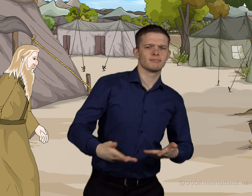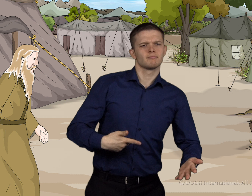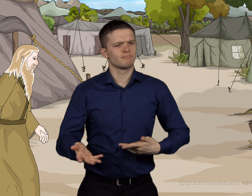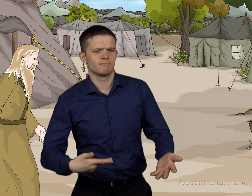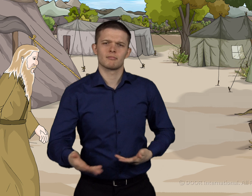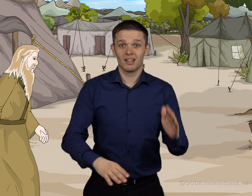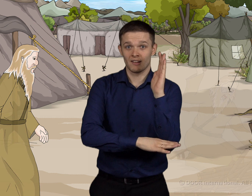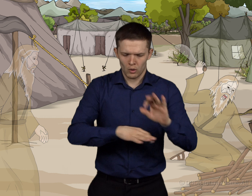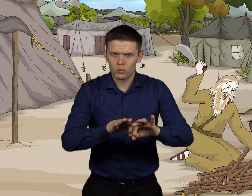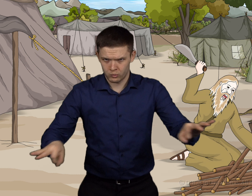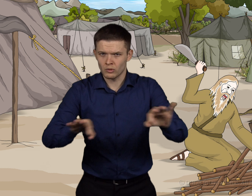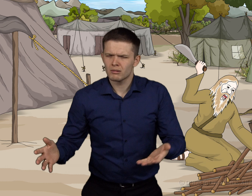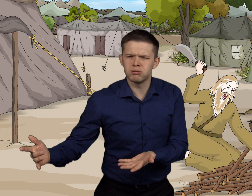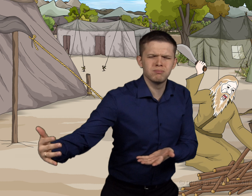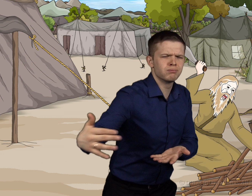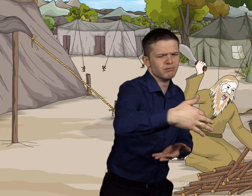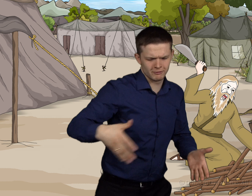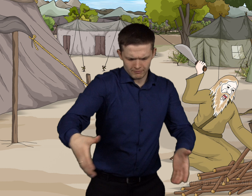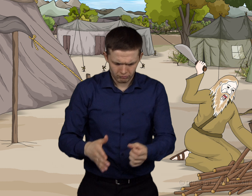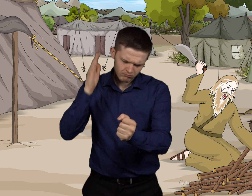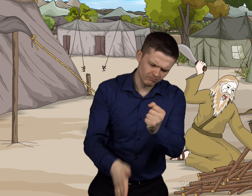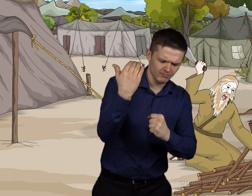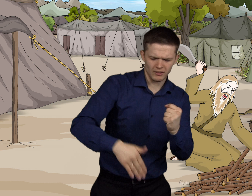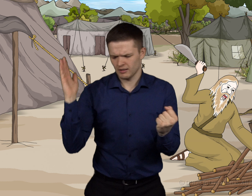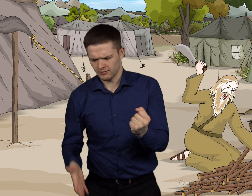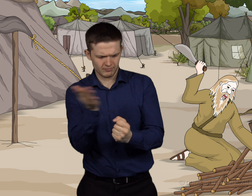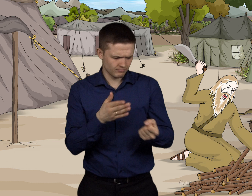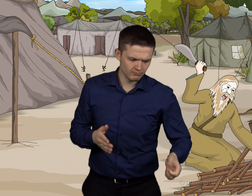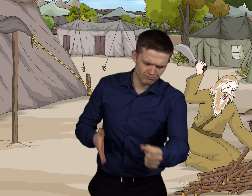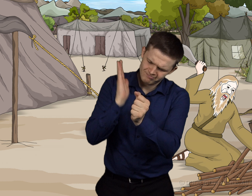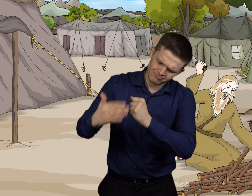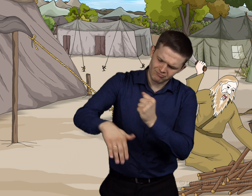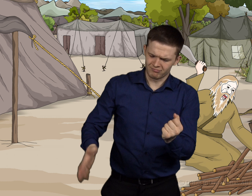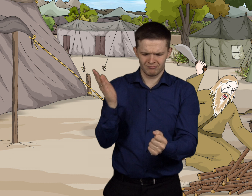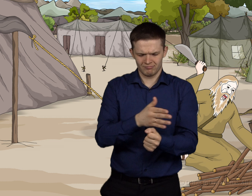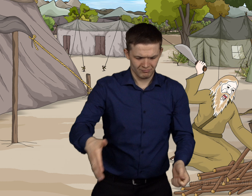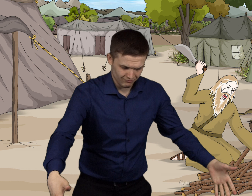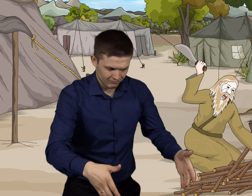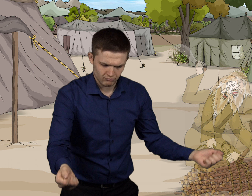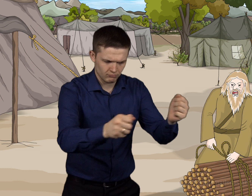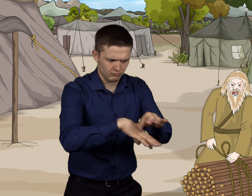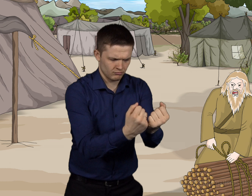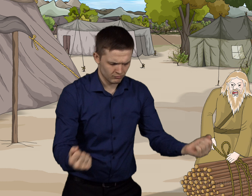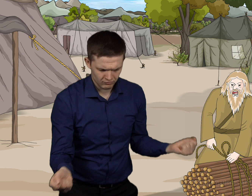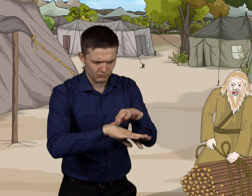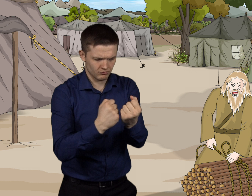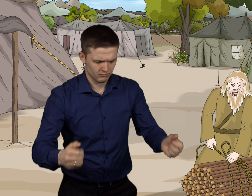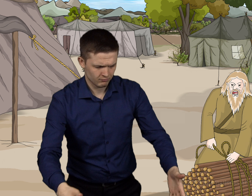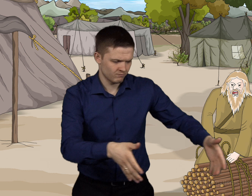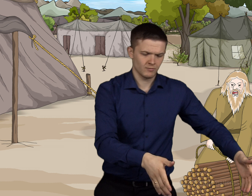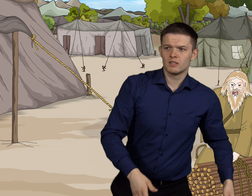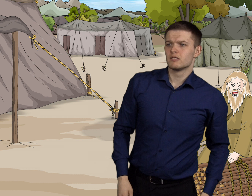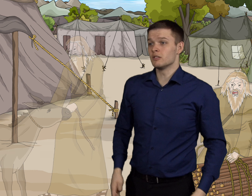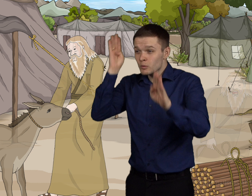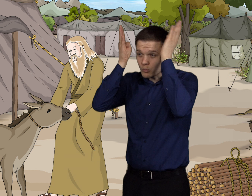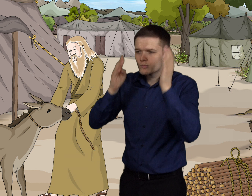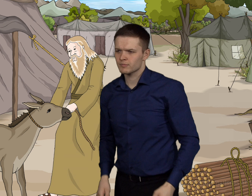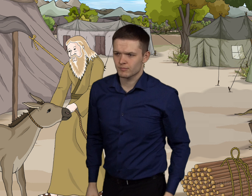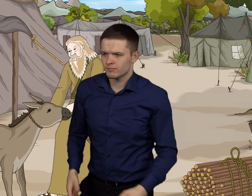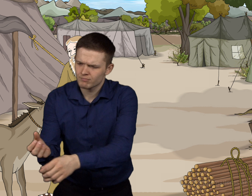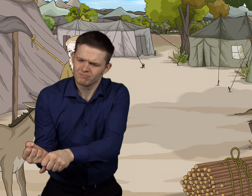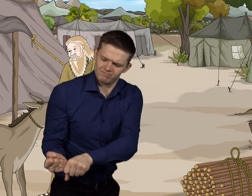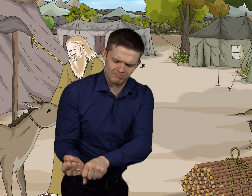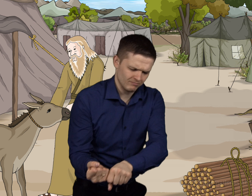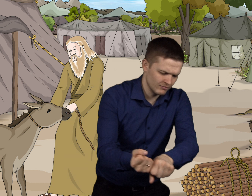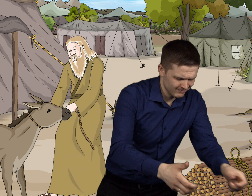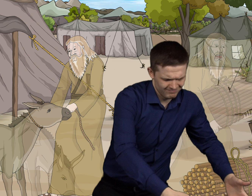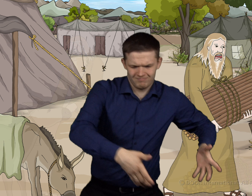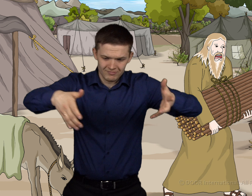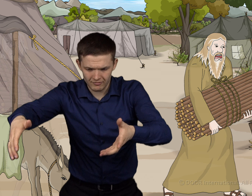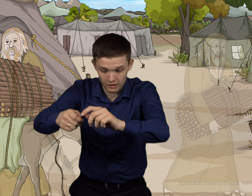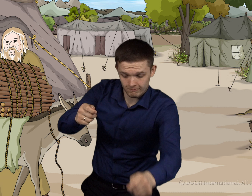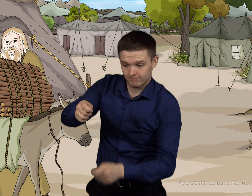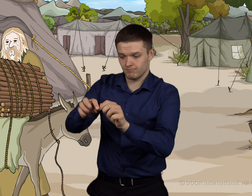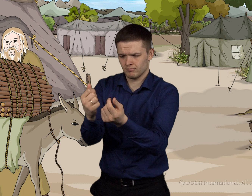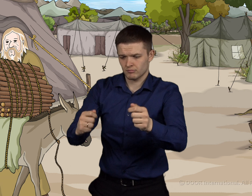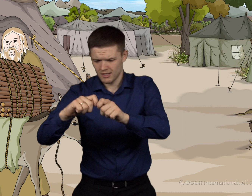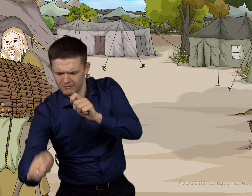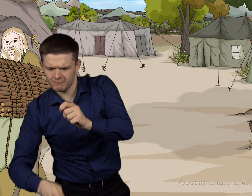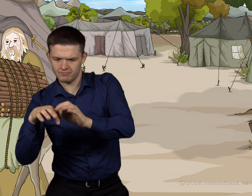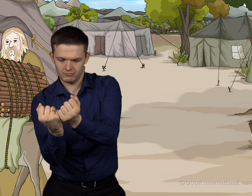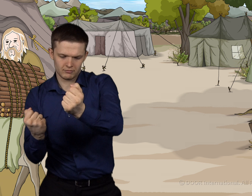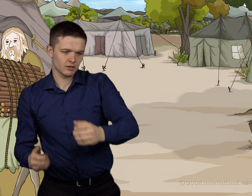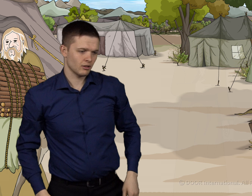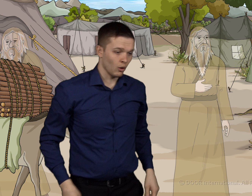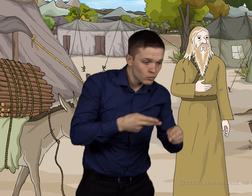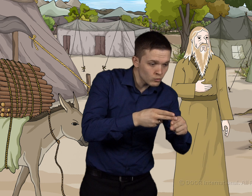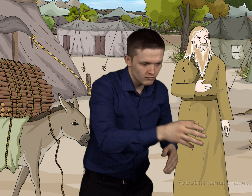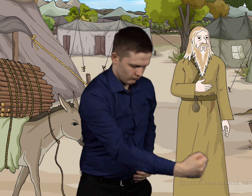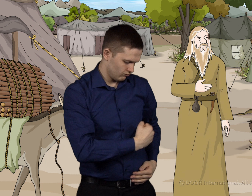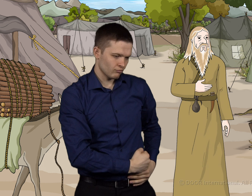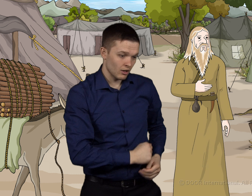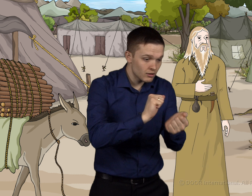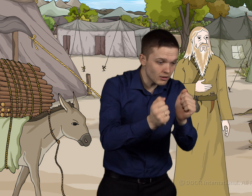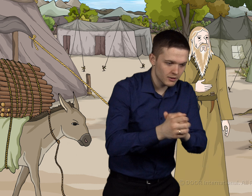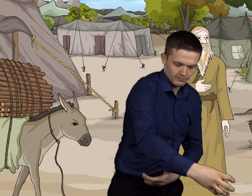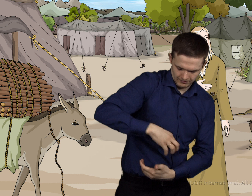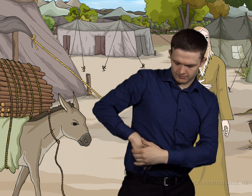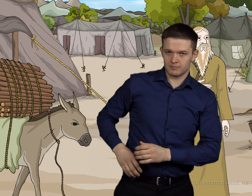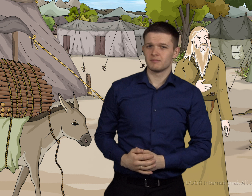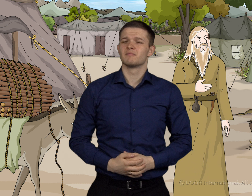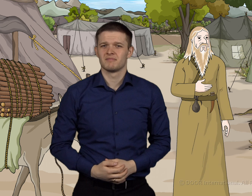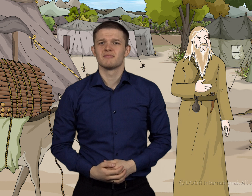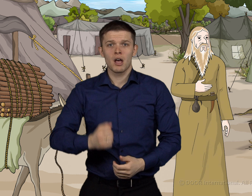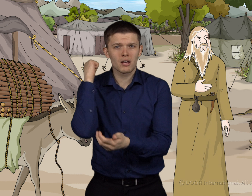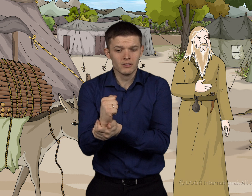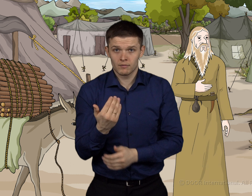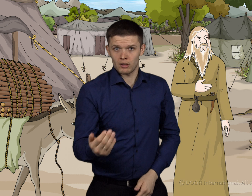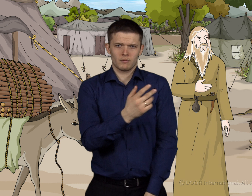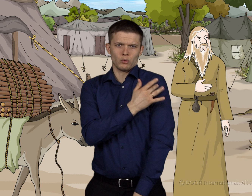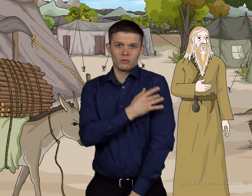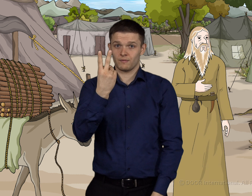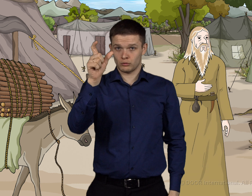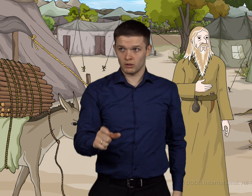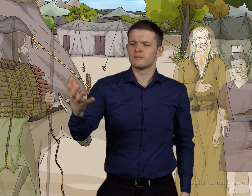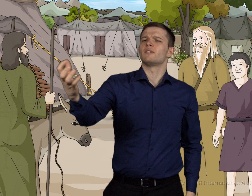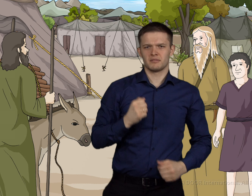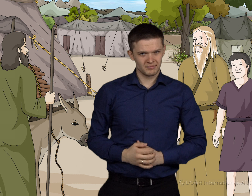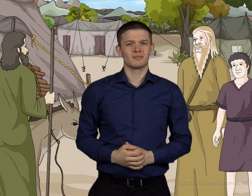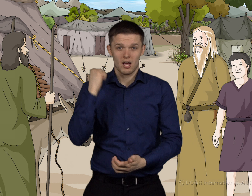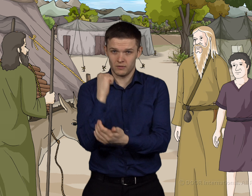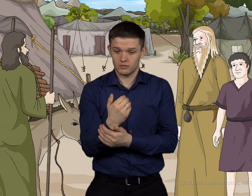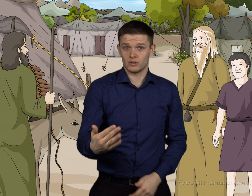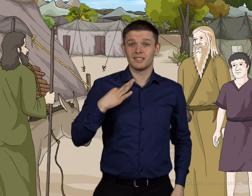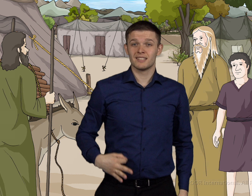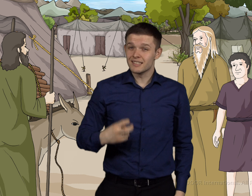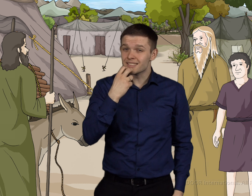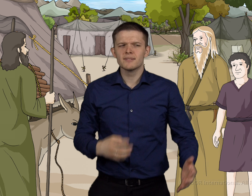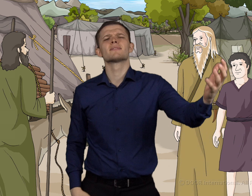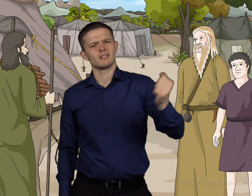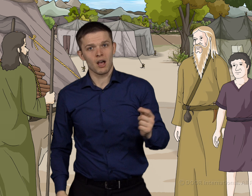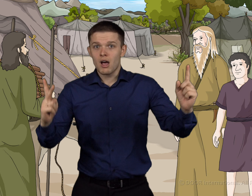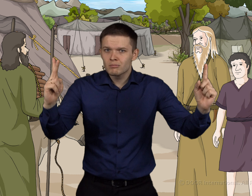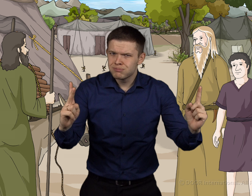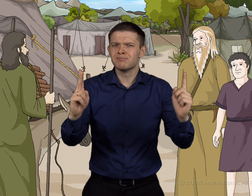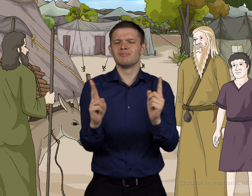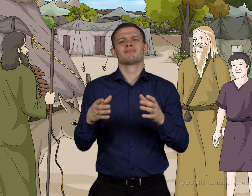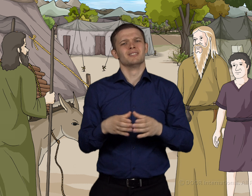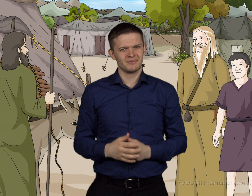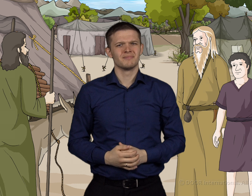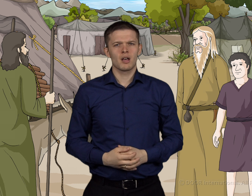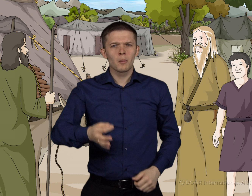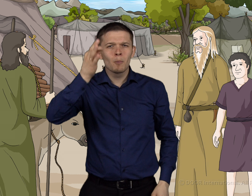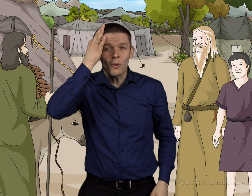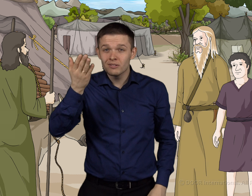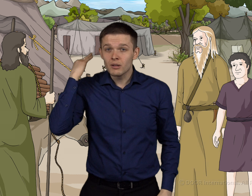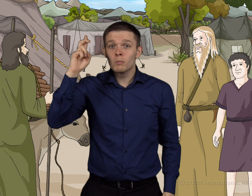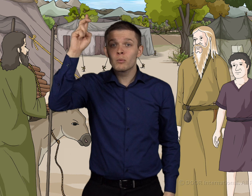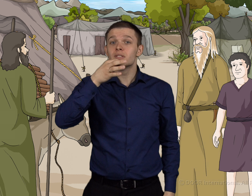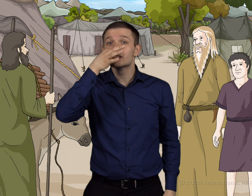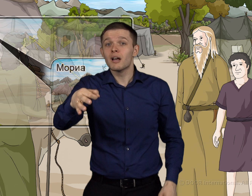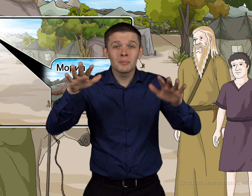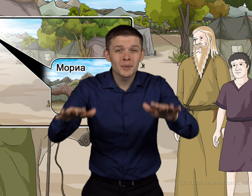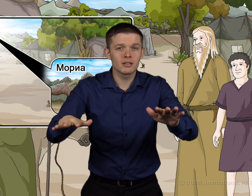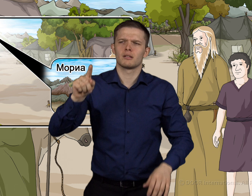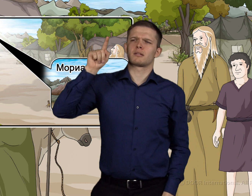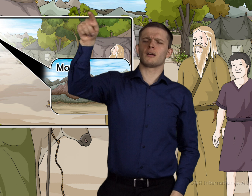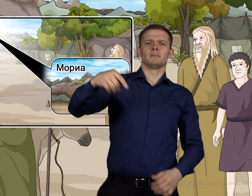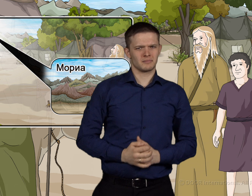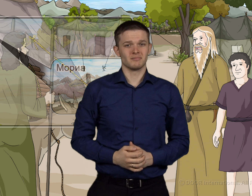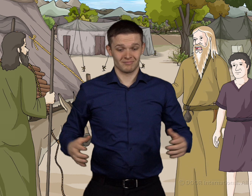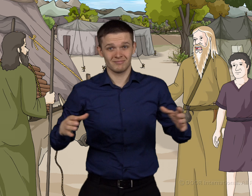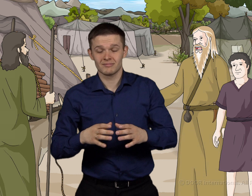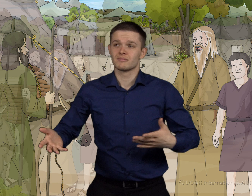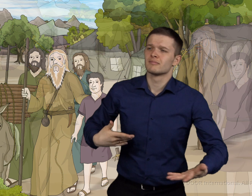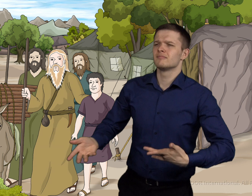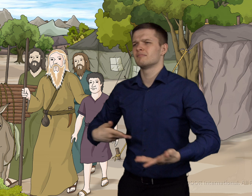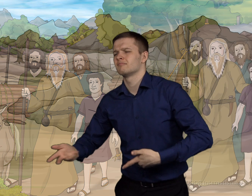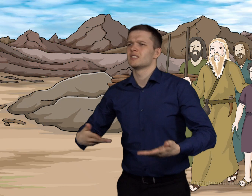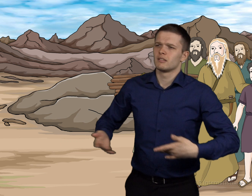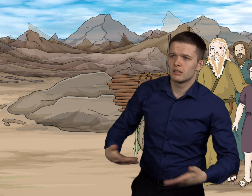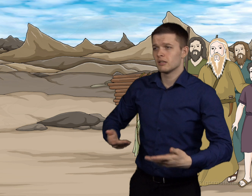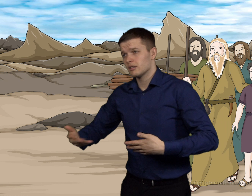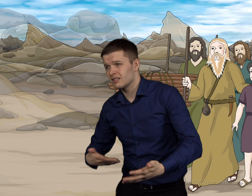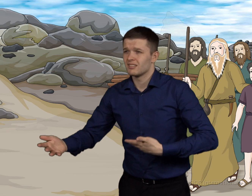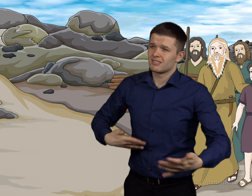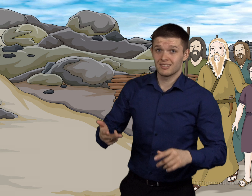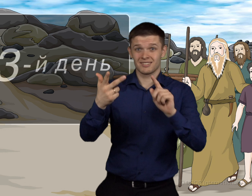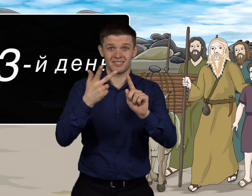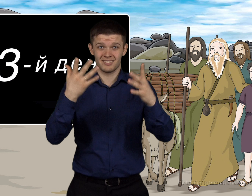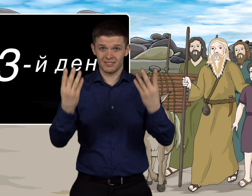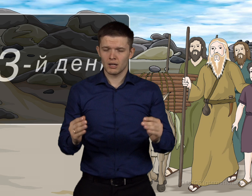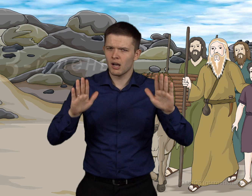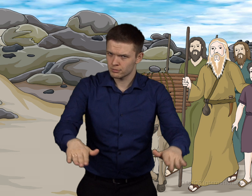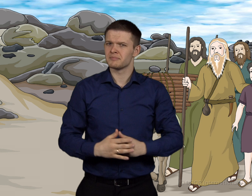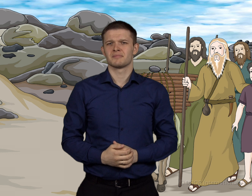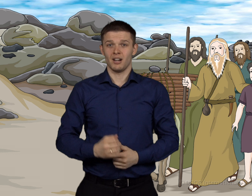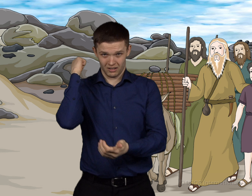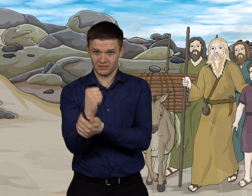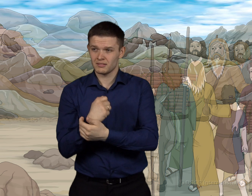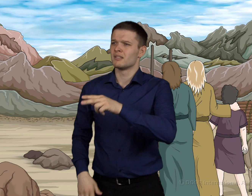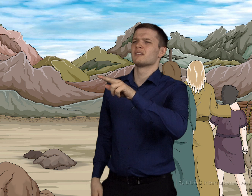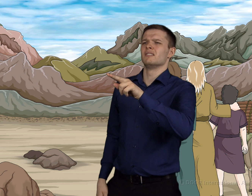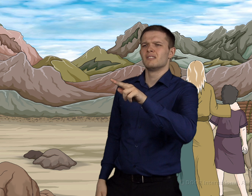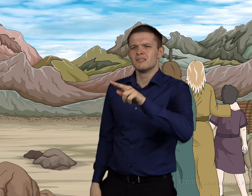He split the wood for a burnt offering and set out for the place God had designated.